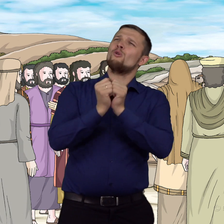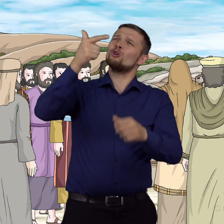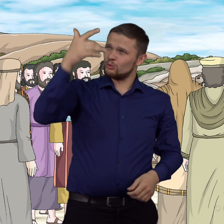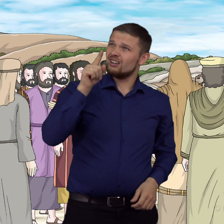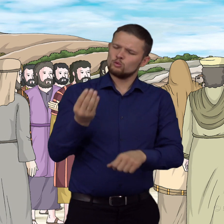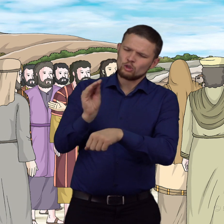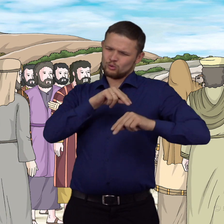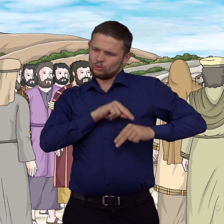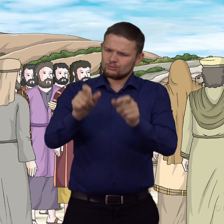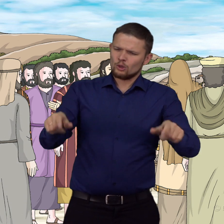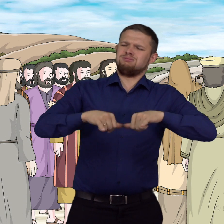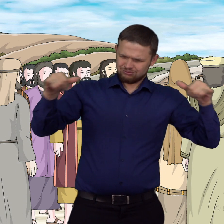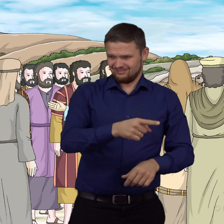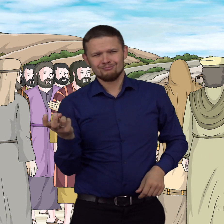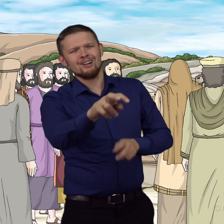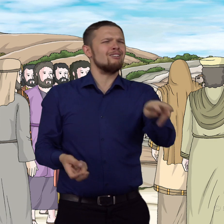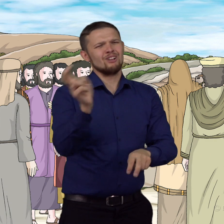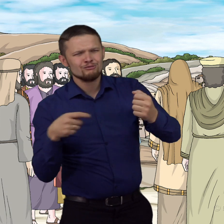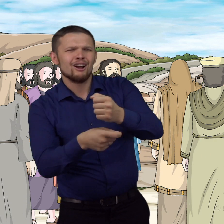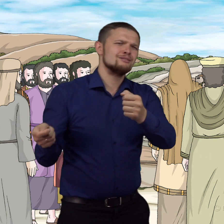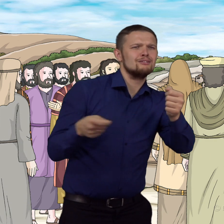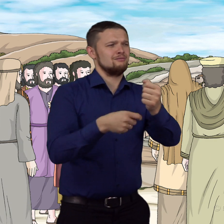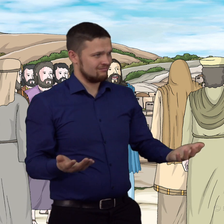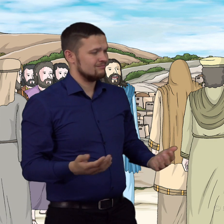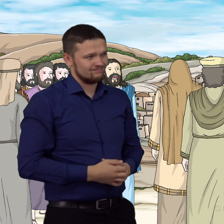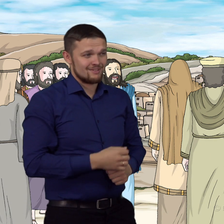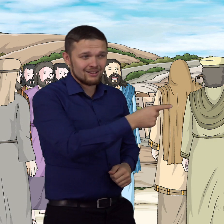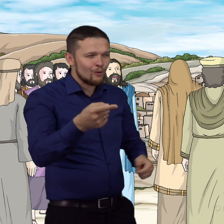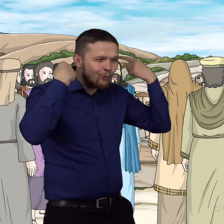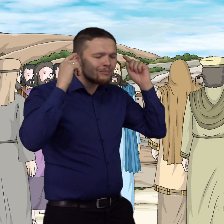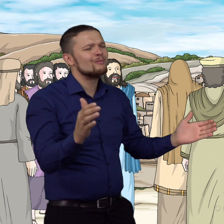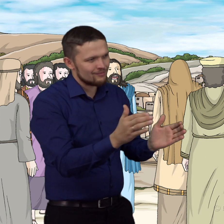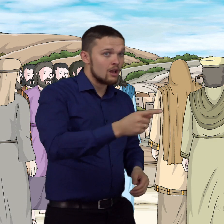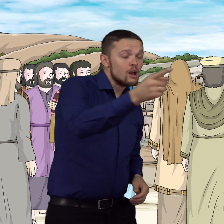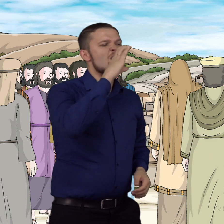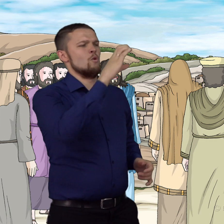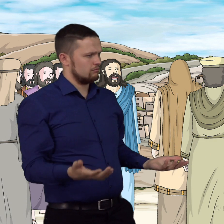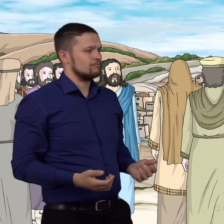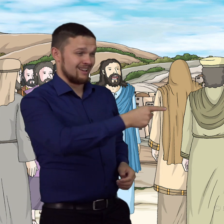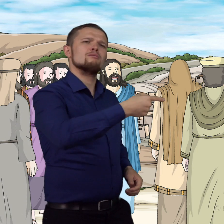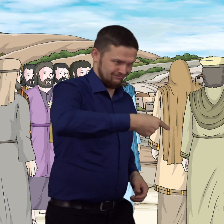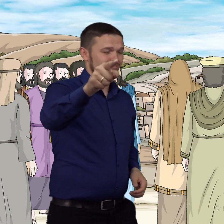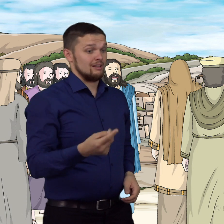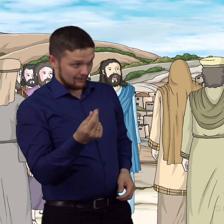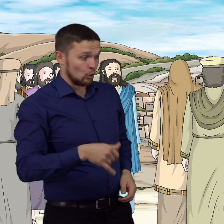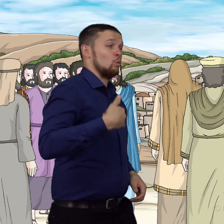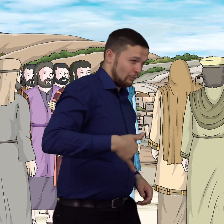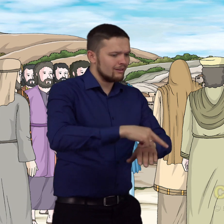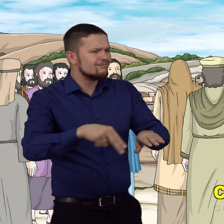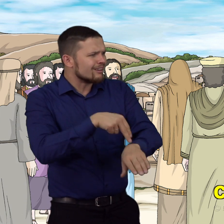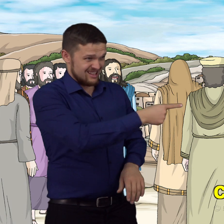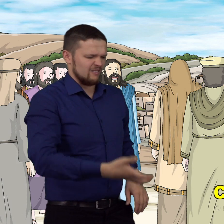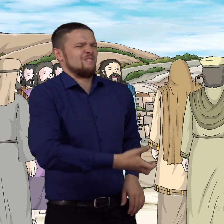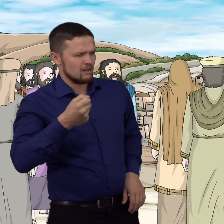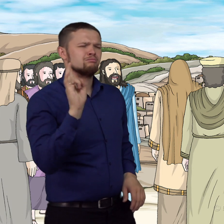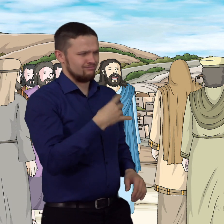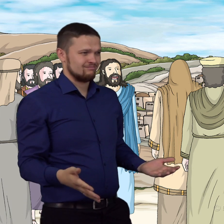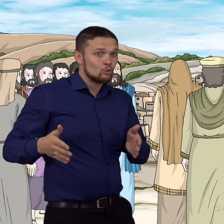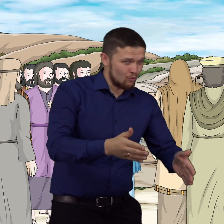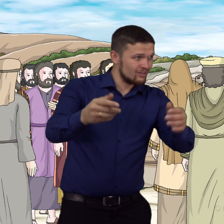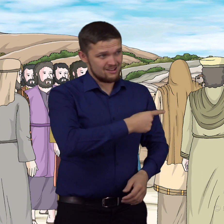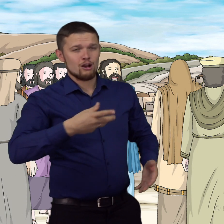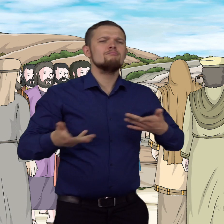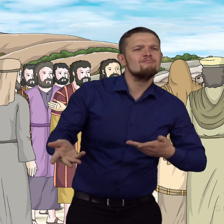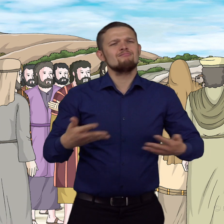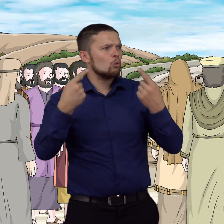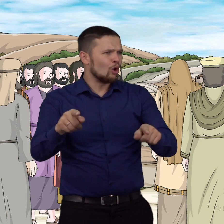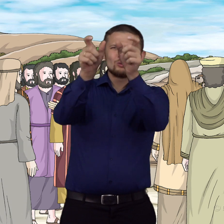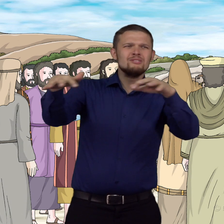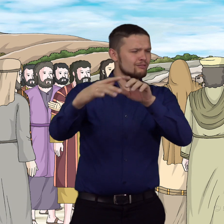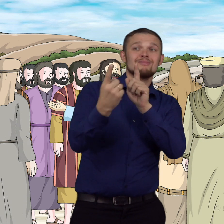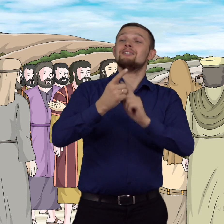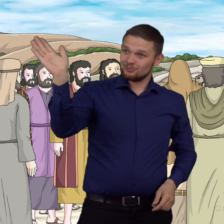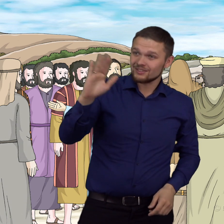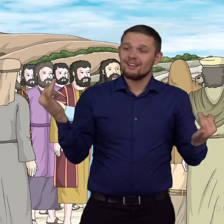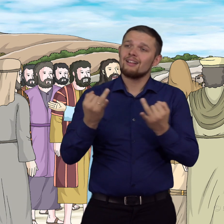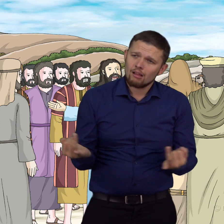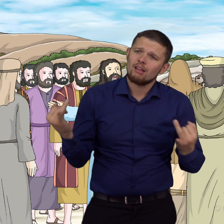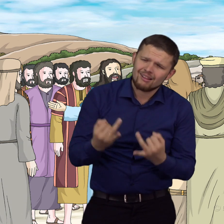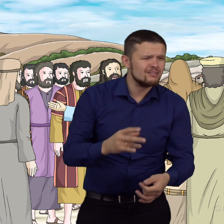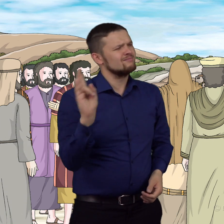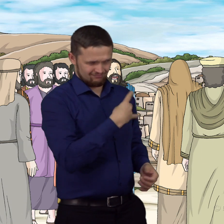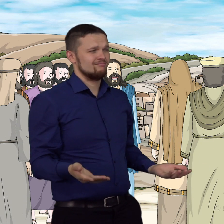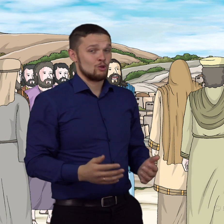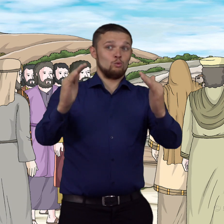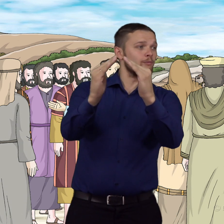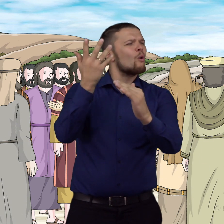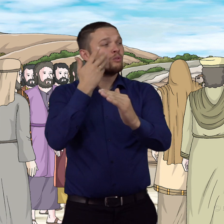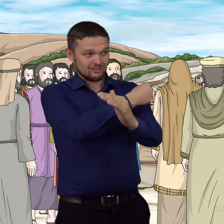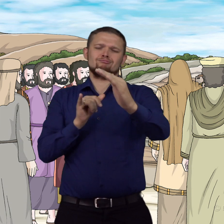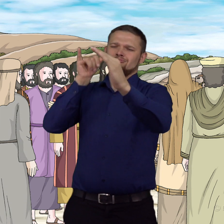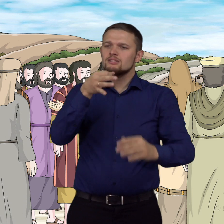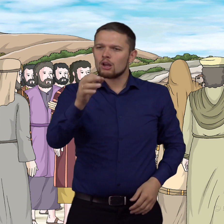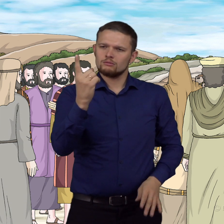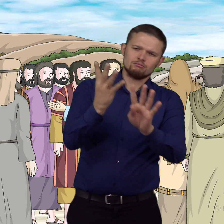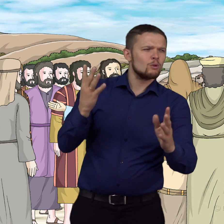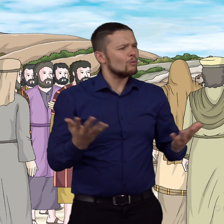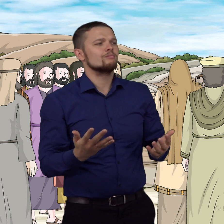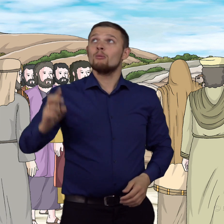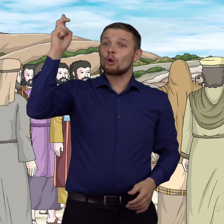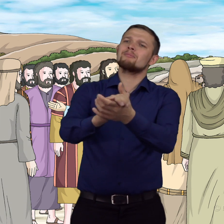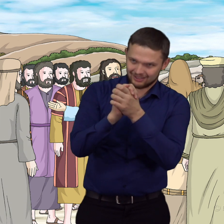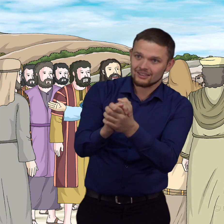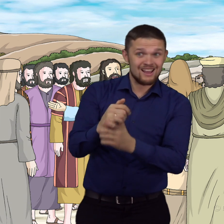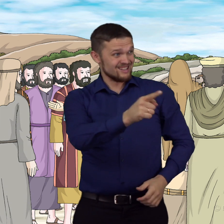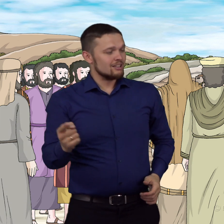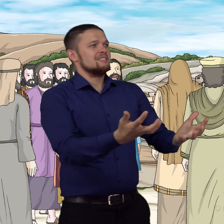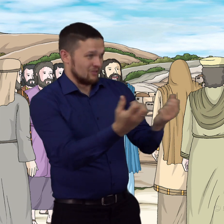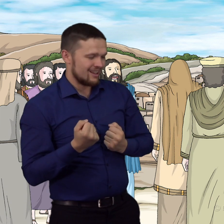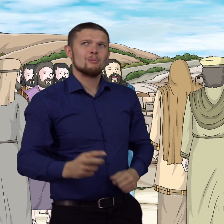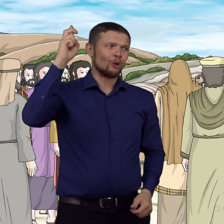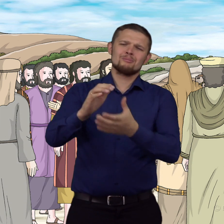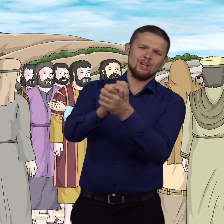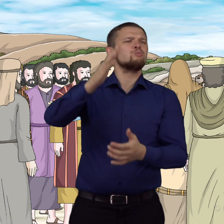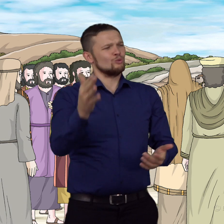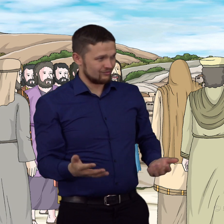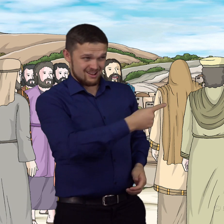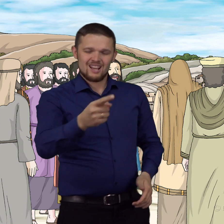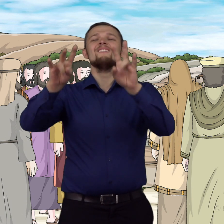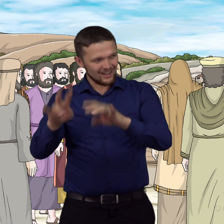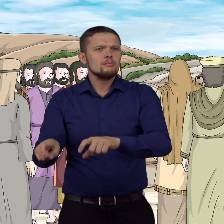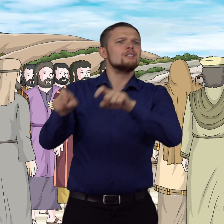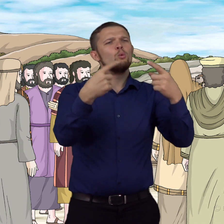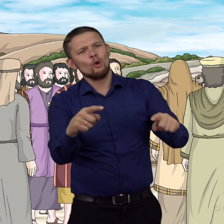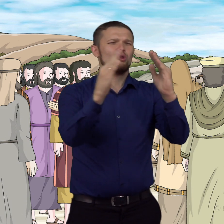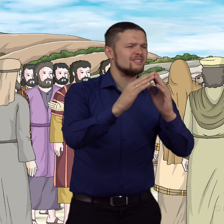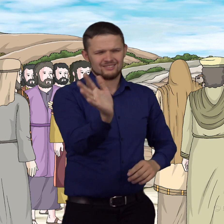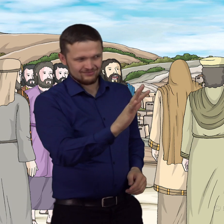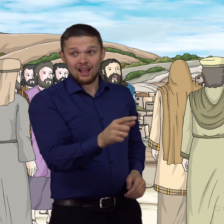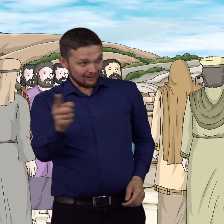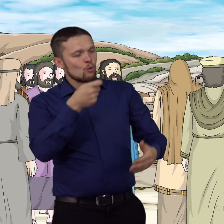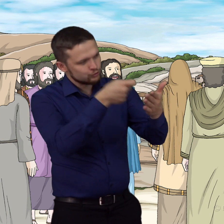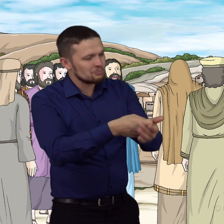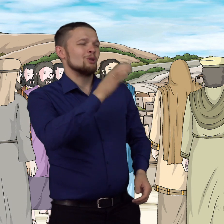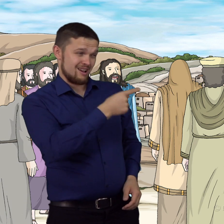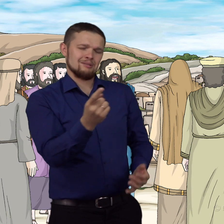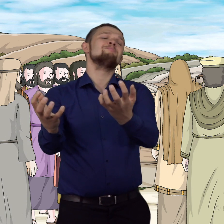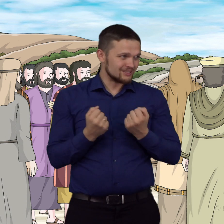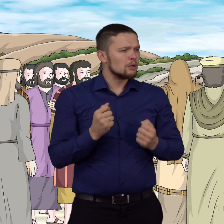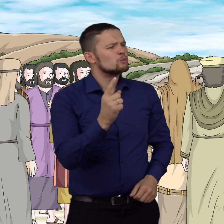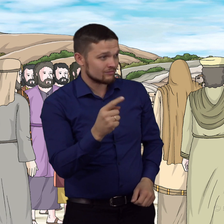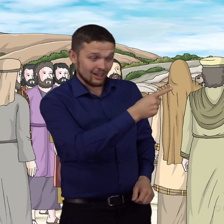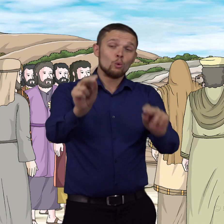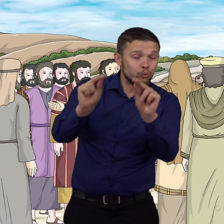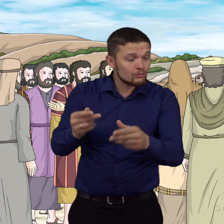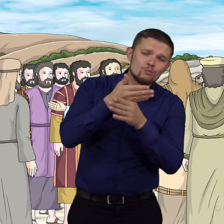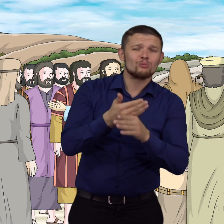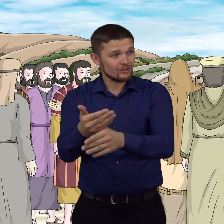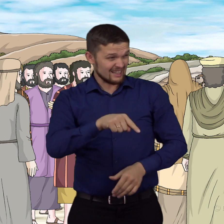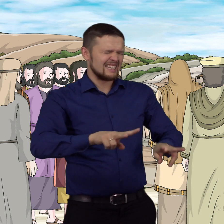Whatever house you enter, begin by saying, ‘Peace to this house.’ If a man of peace is there, your peace will rest on him; if not, it will return to you. Stay at the same house, eating and drinking whatever you are offered.